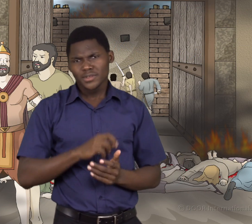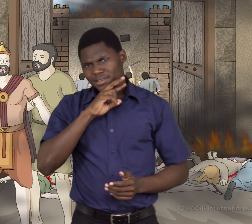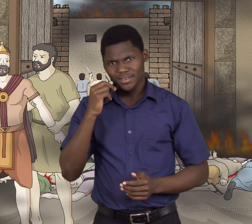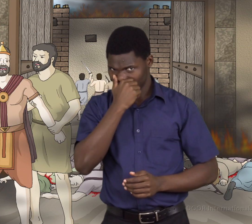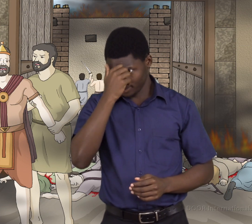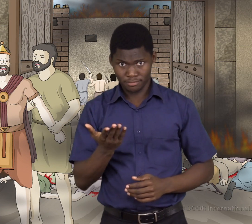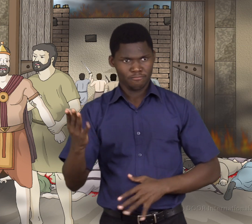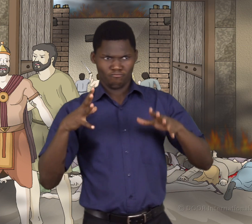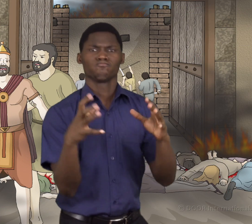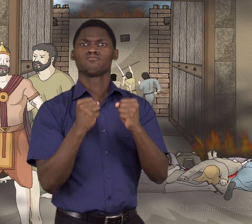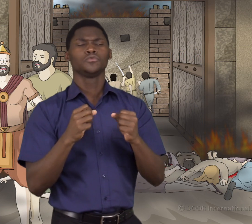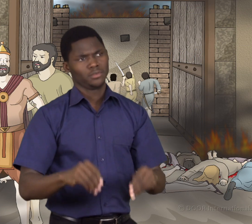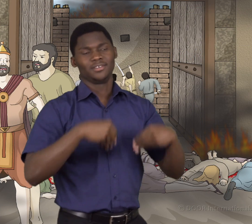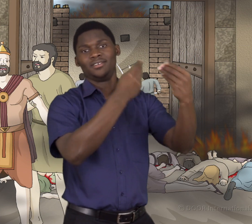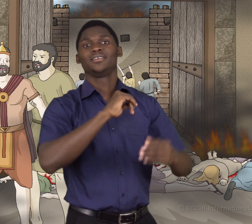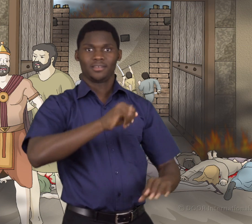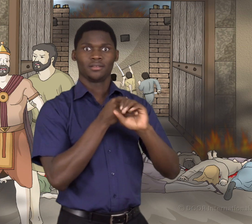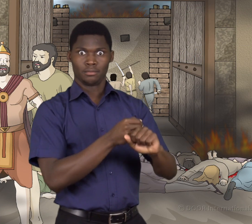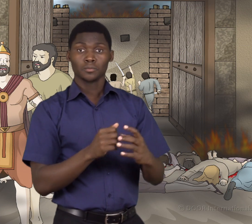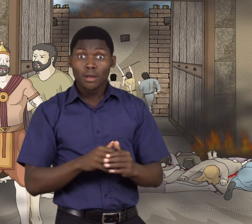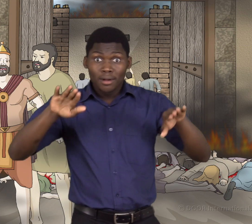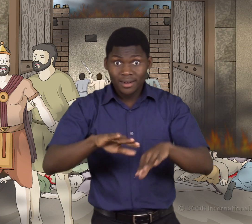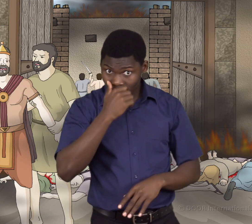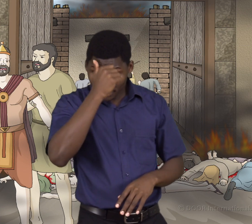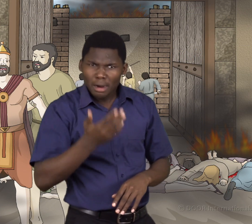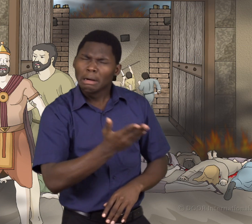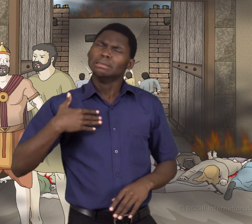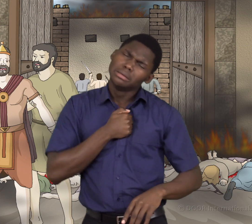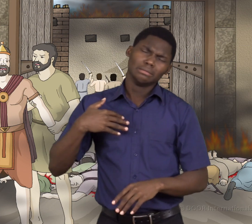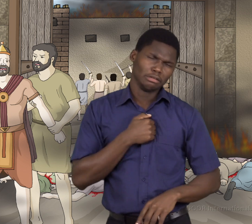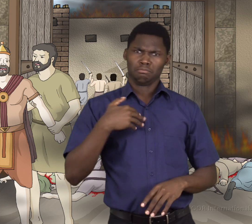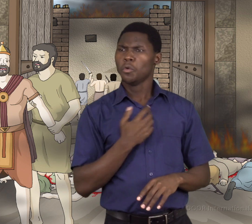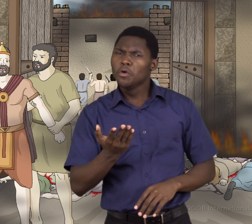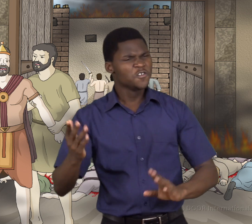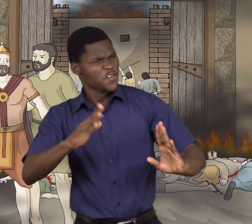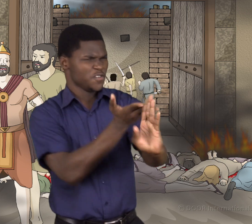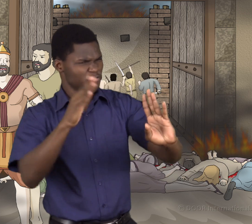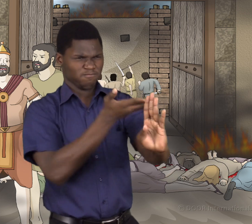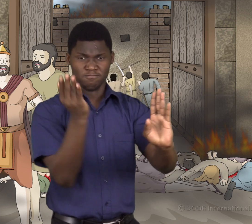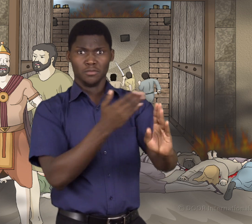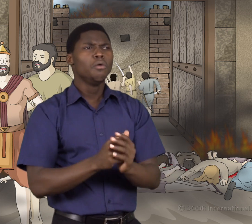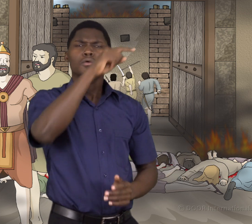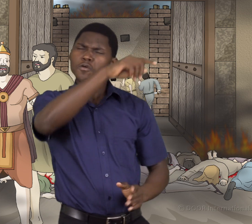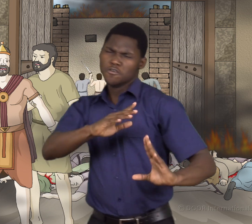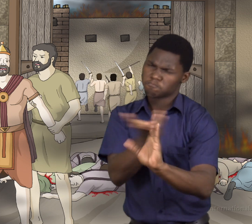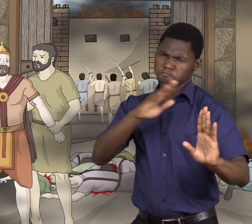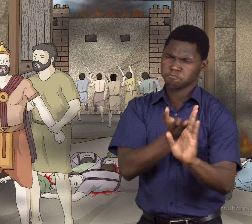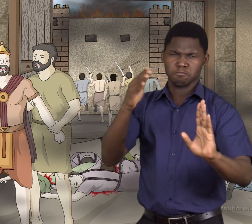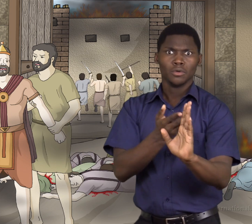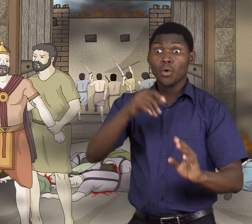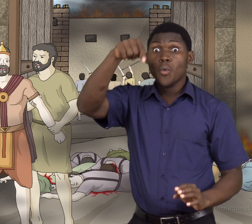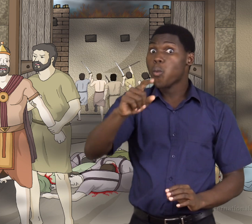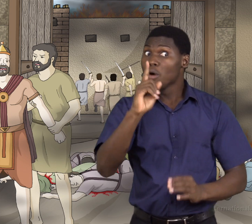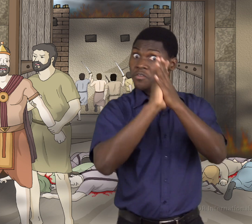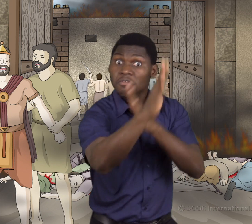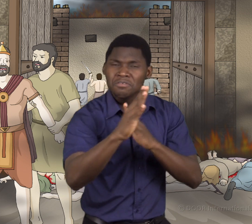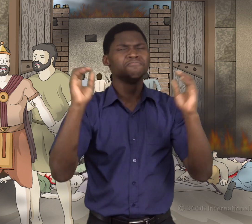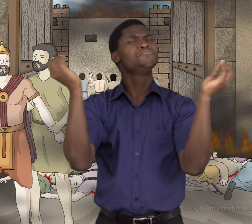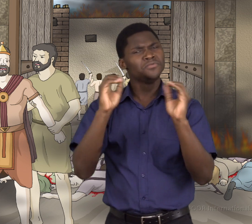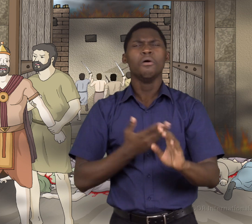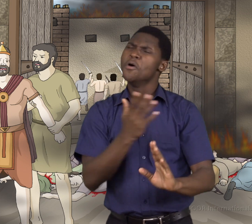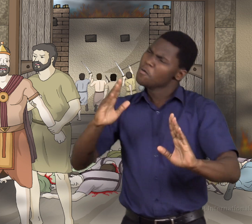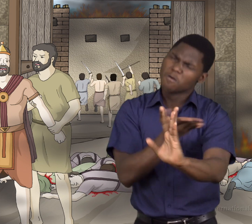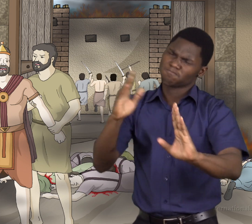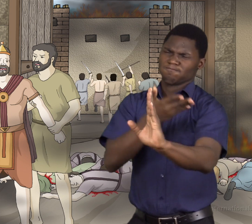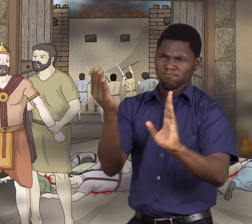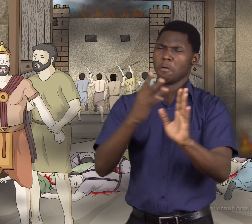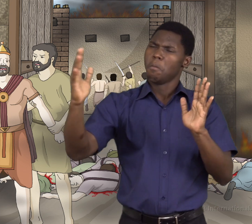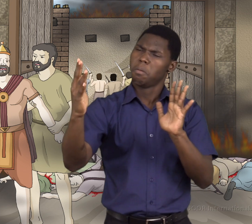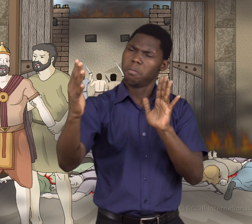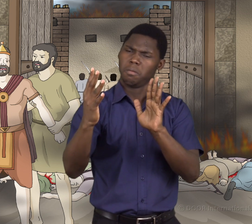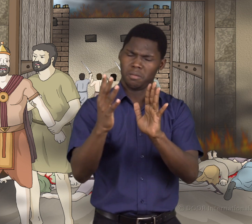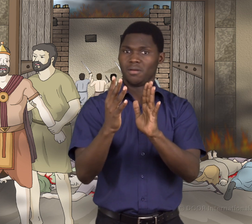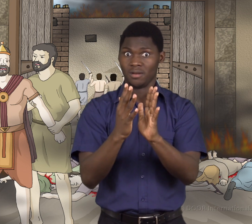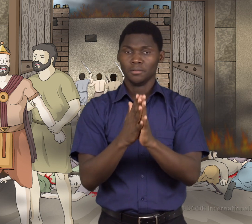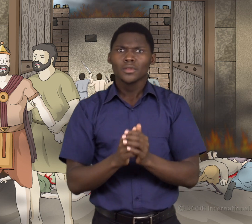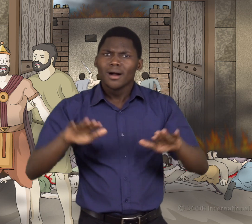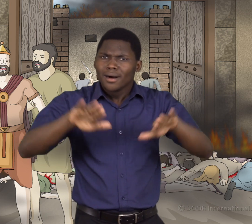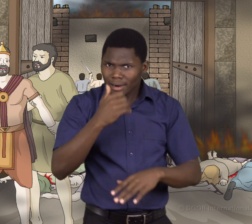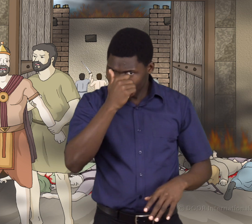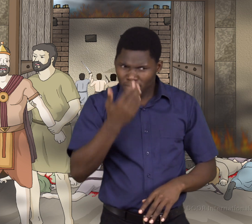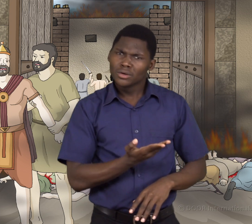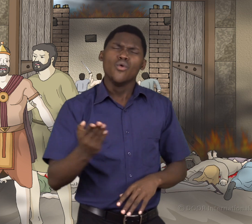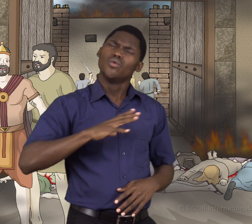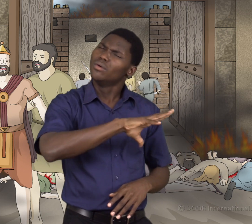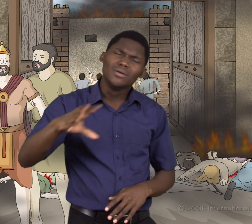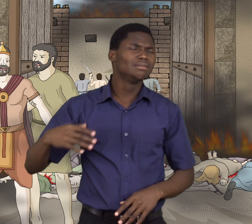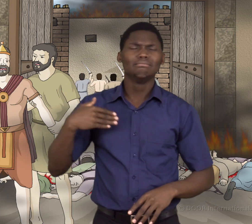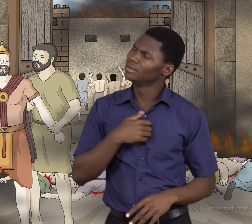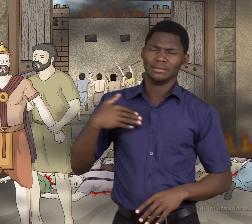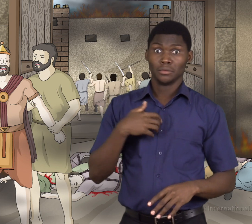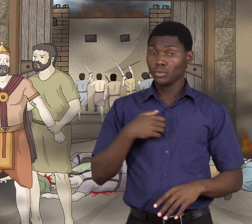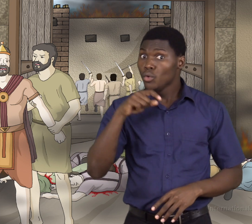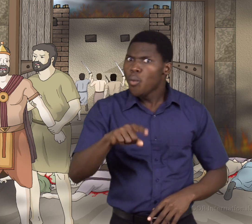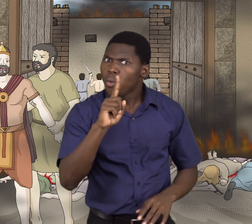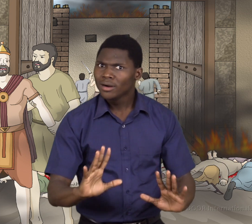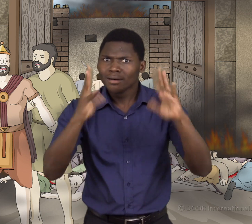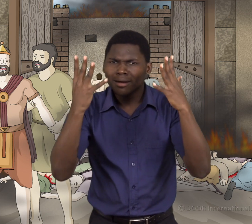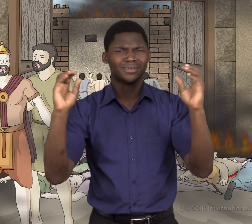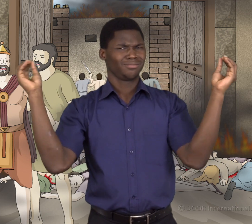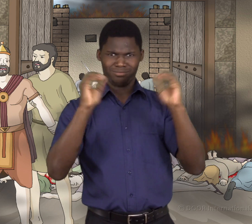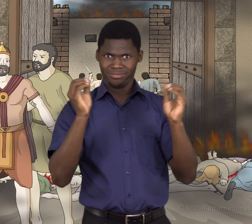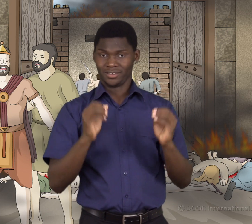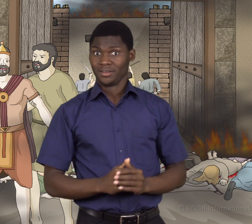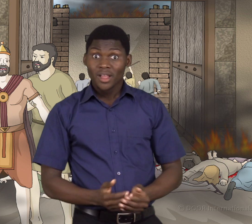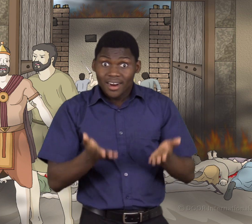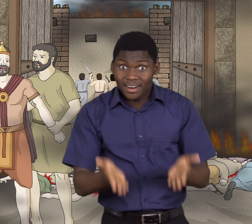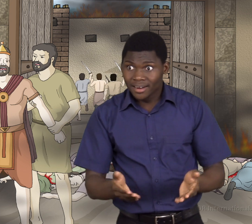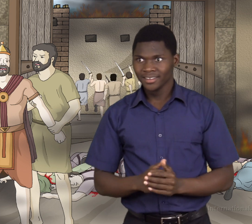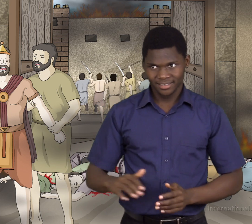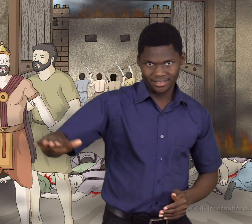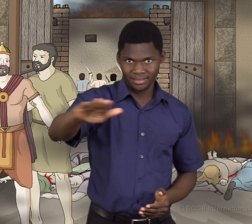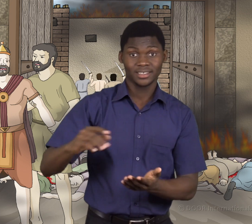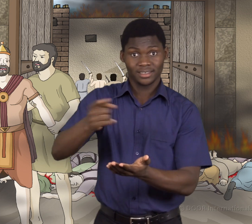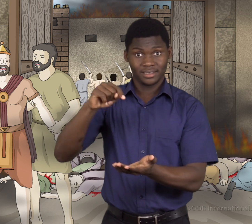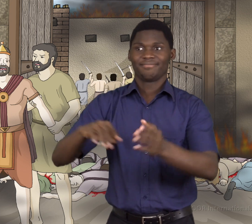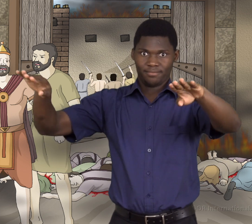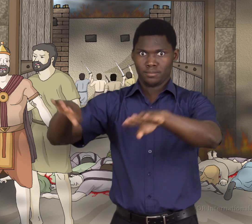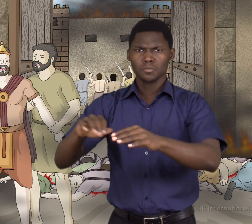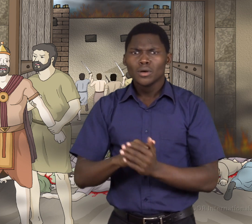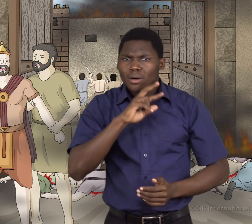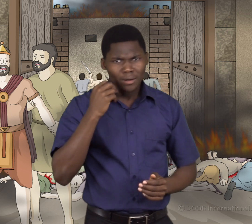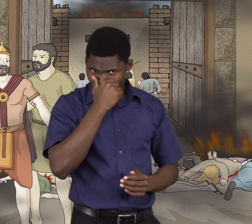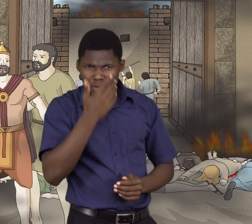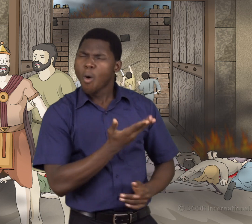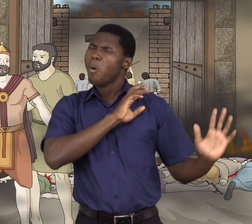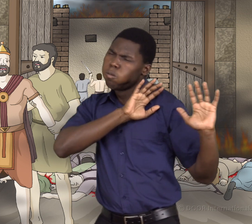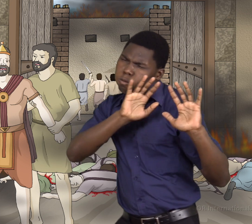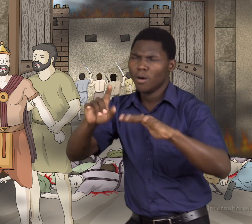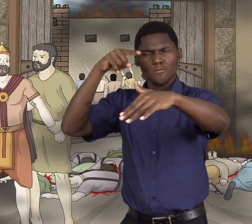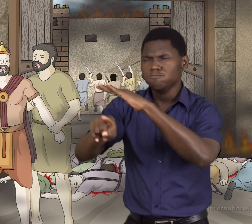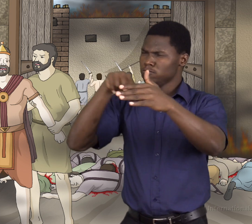When Israel had finished killing all the men of Ai who had pursued them into the field and wilderness, and when every last one of them had fallen by the sword, all the Israelites returned to Ai and put it to the sword as well.